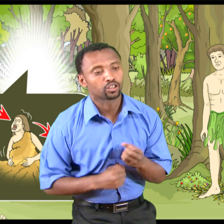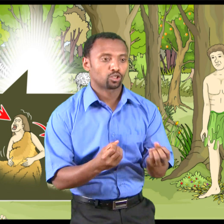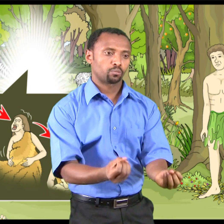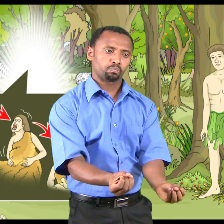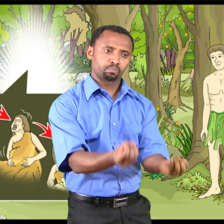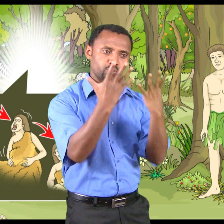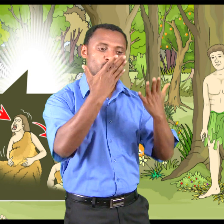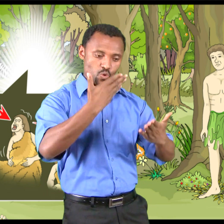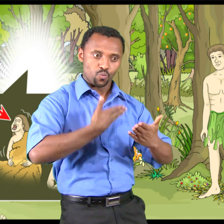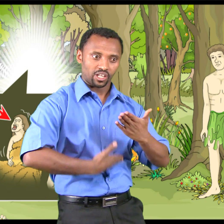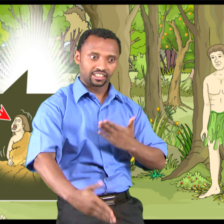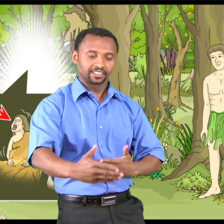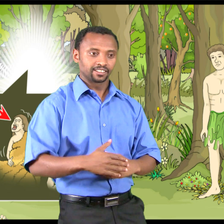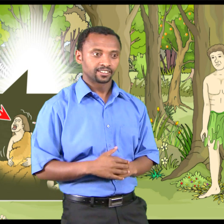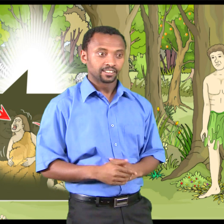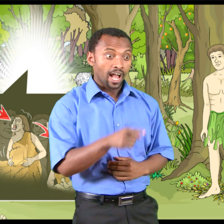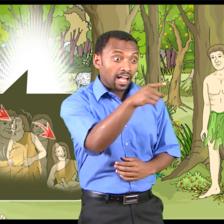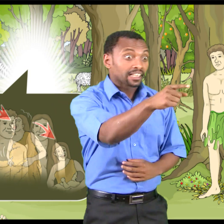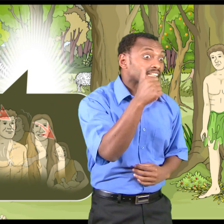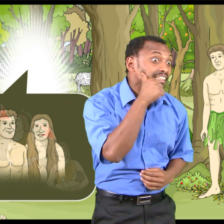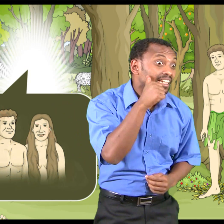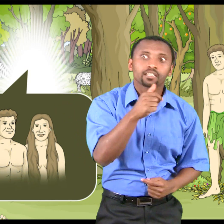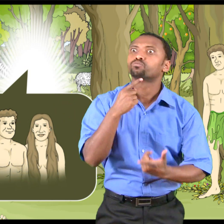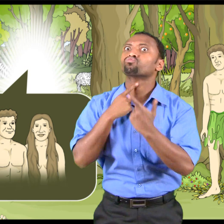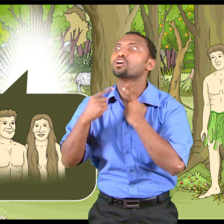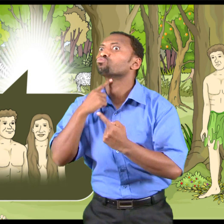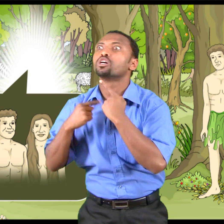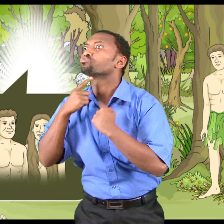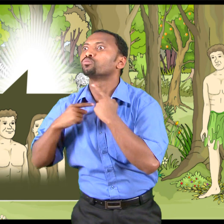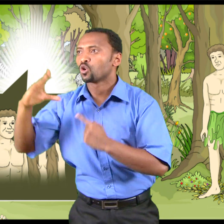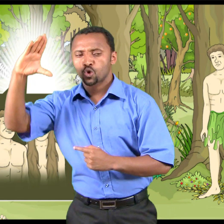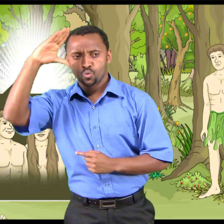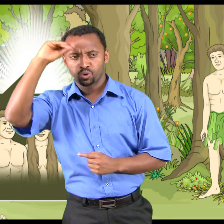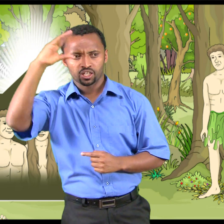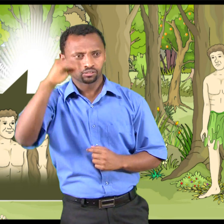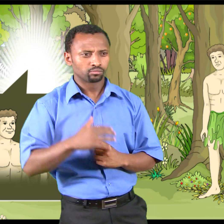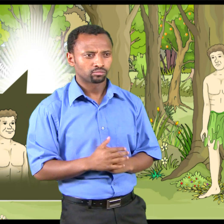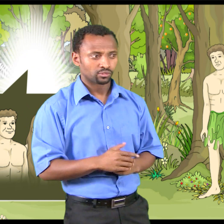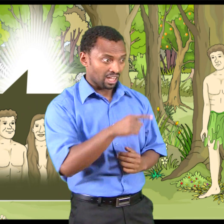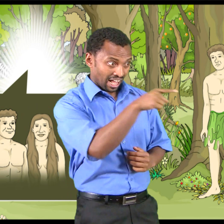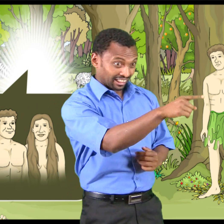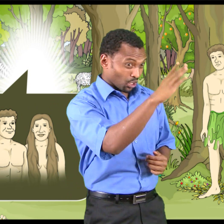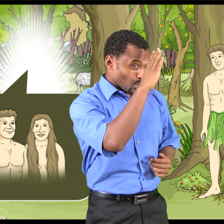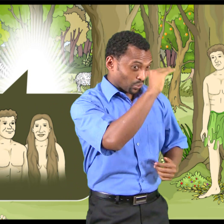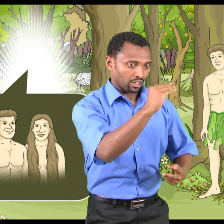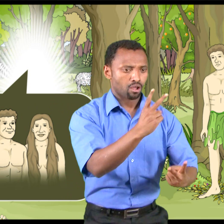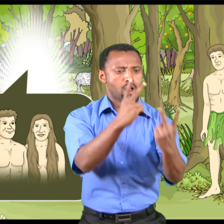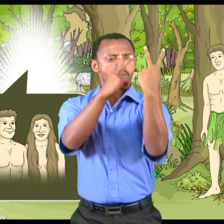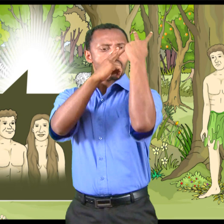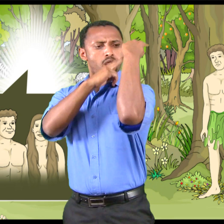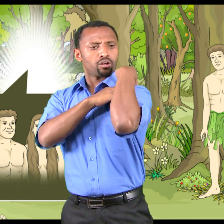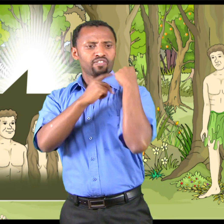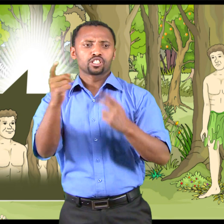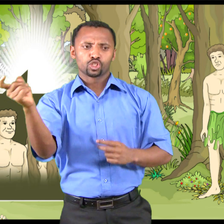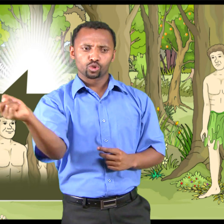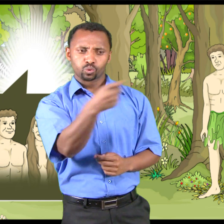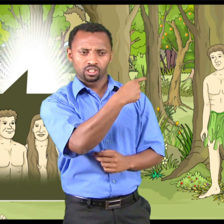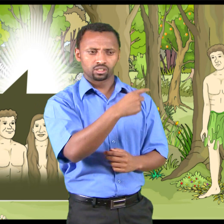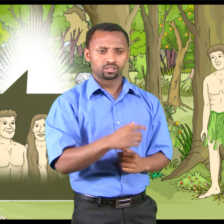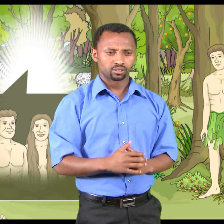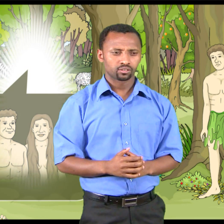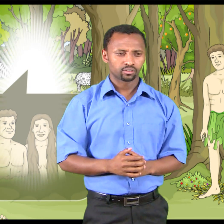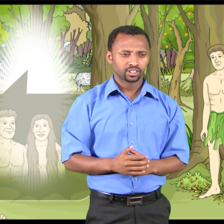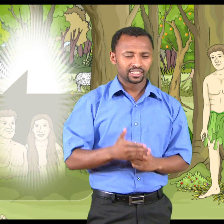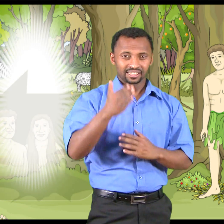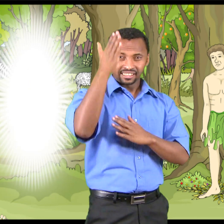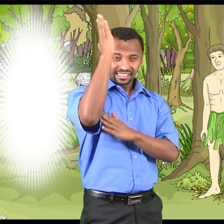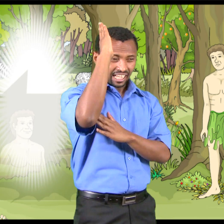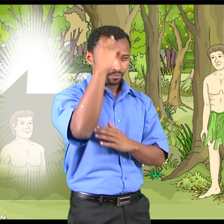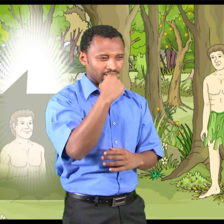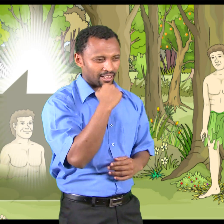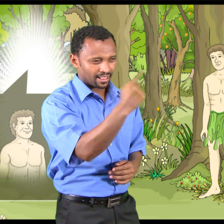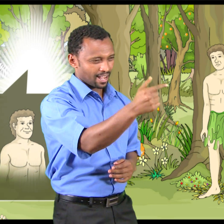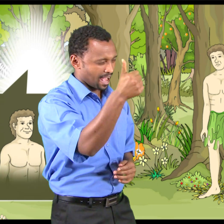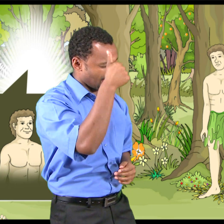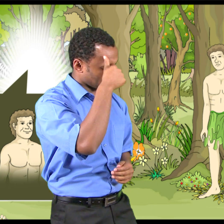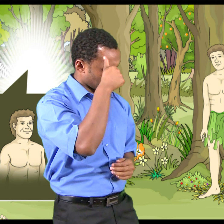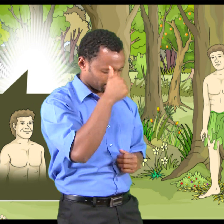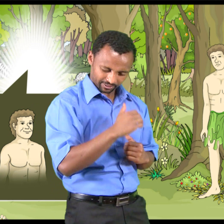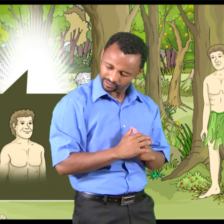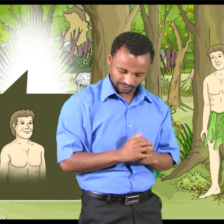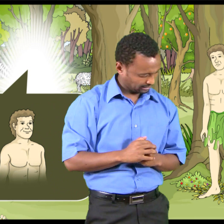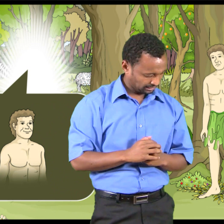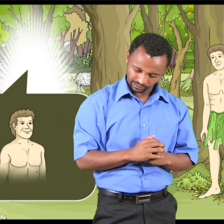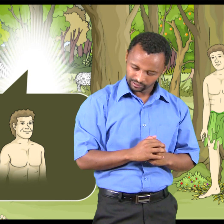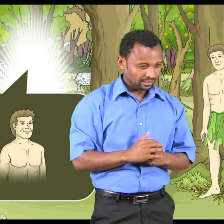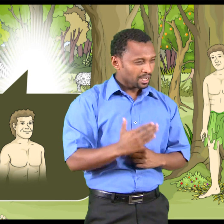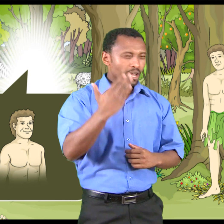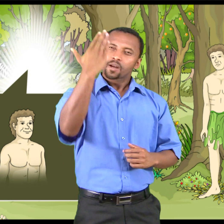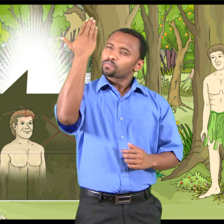Your desire will be for your husband, and he will rule over you.”